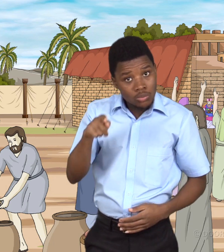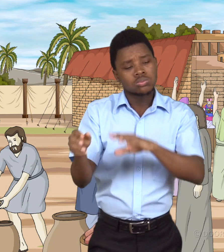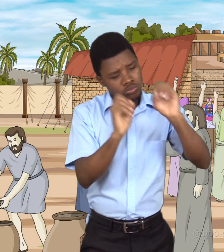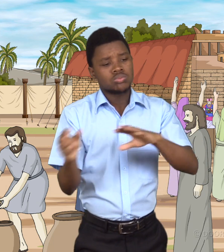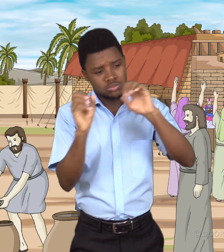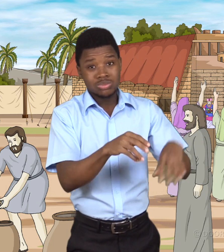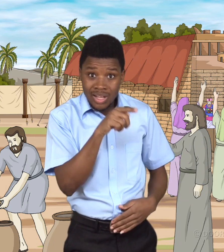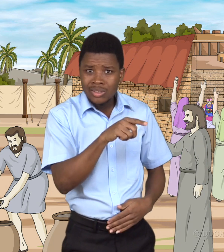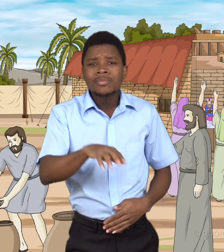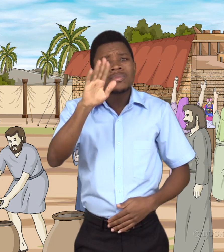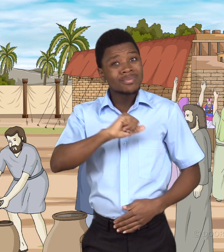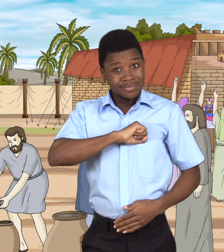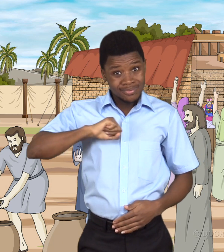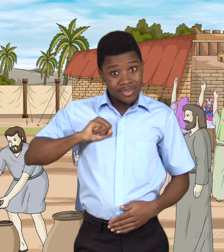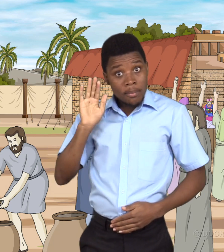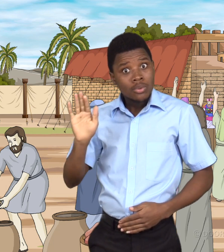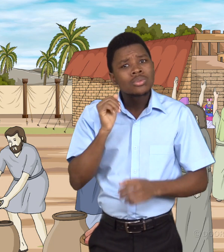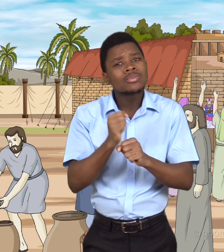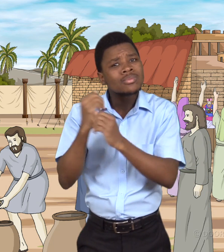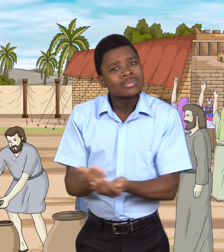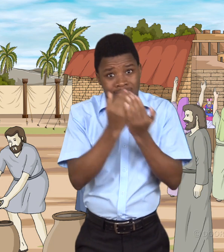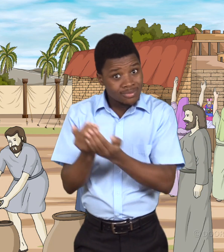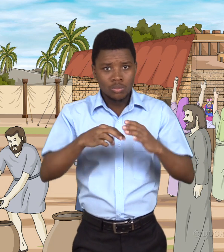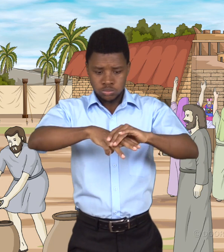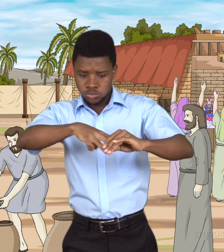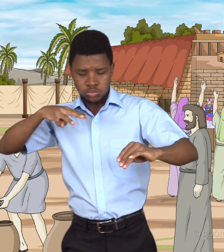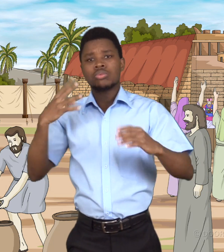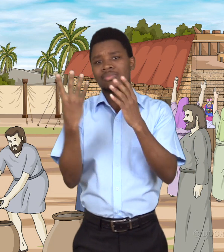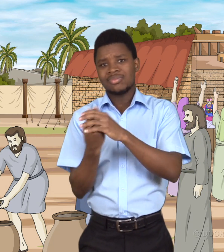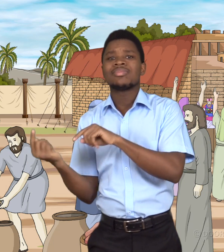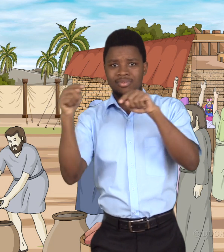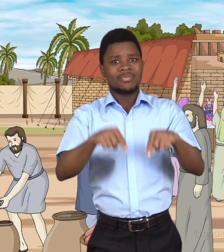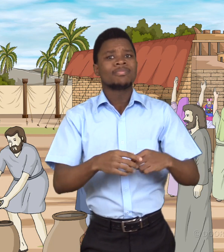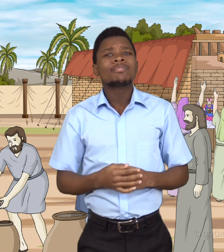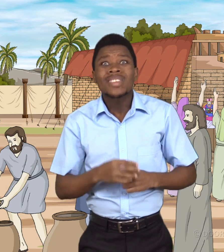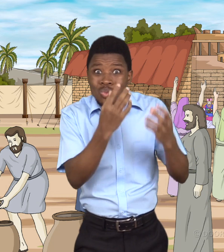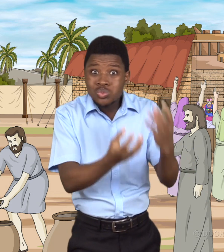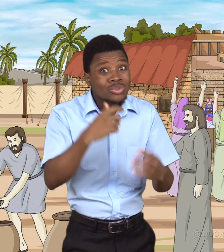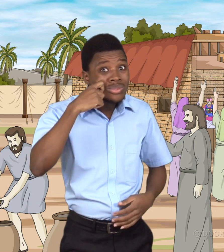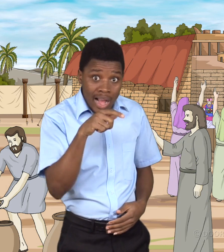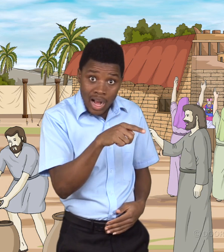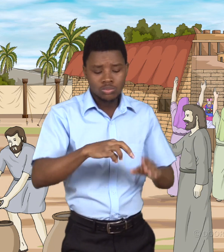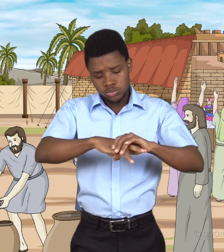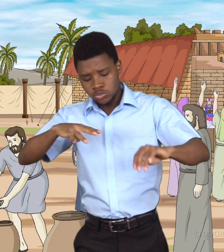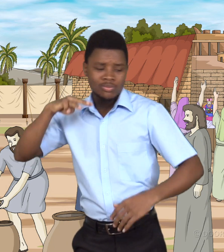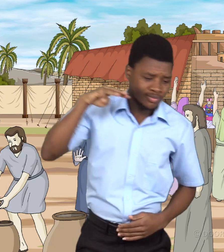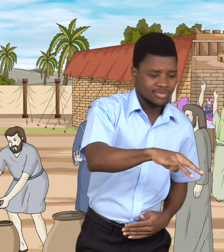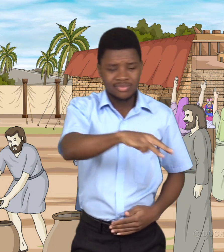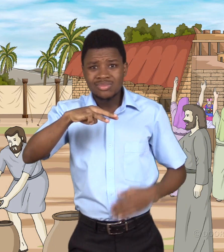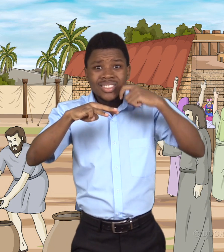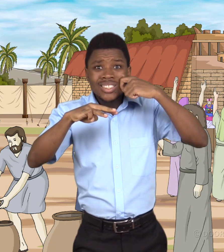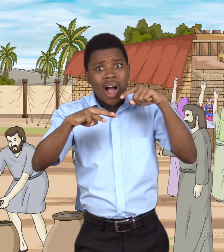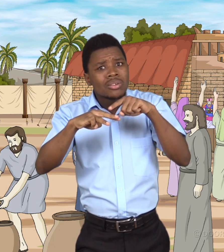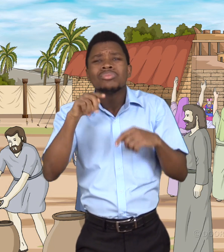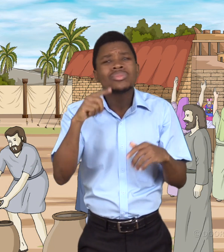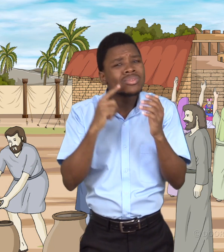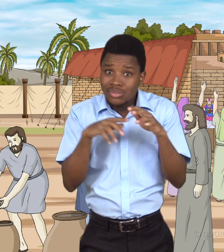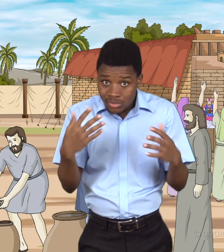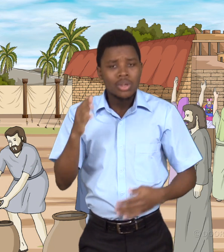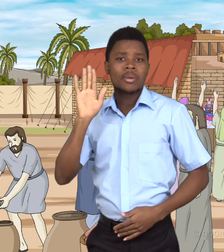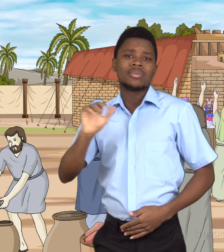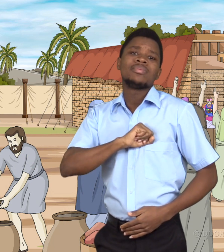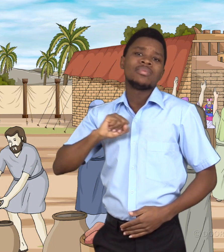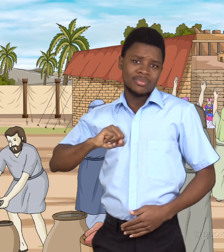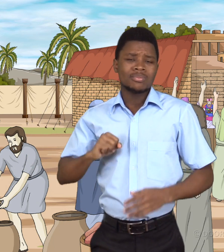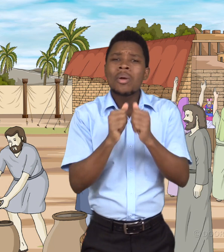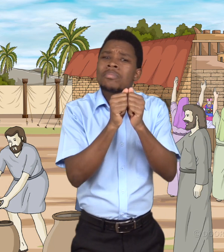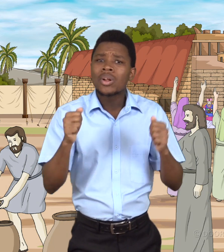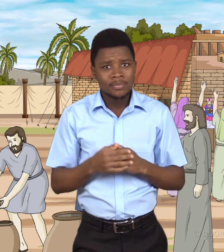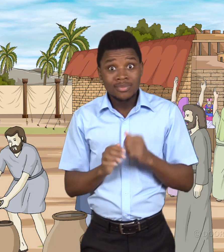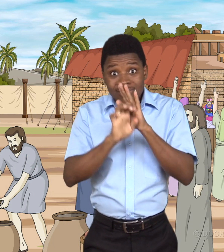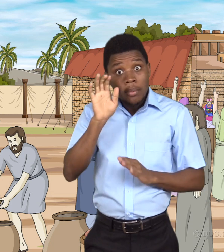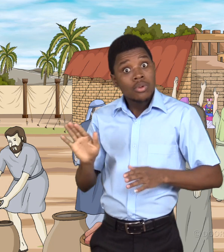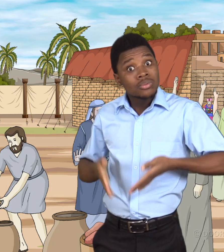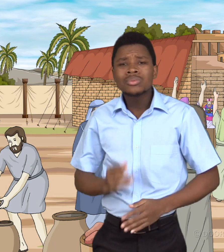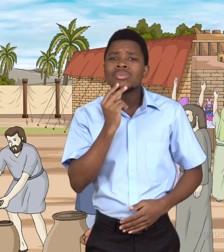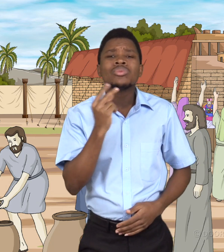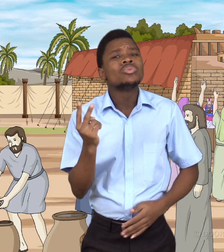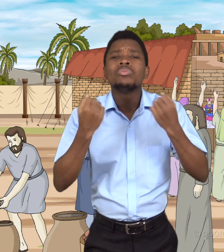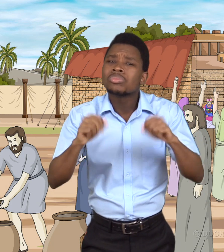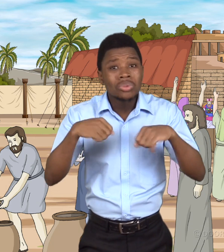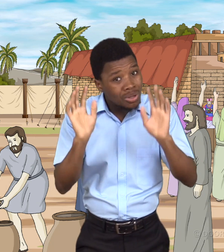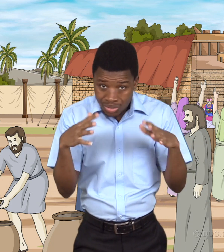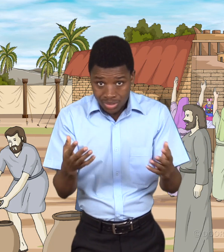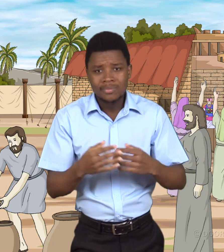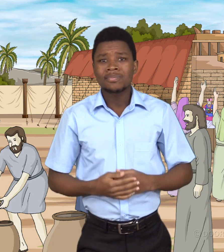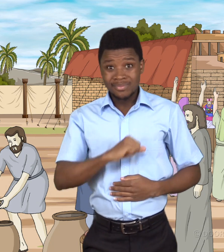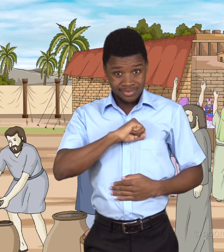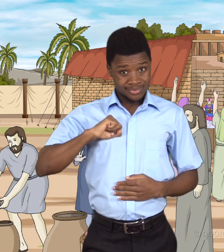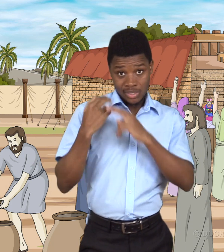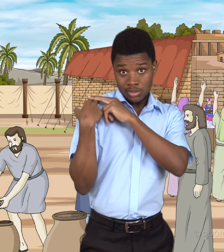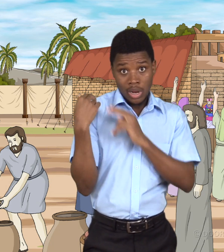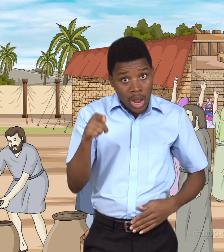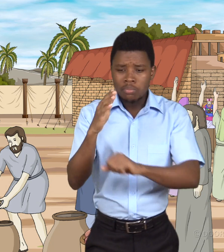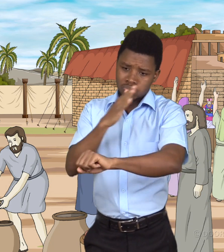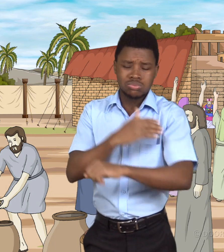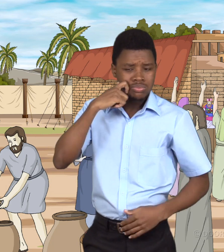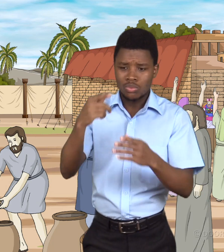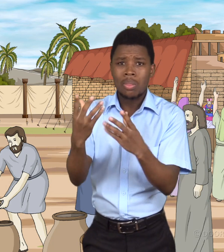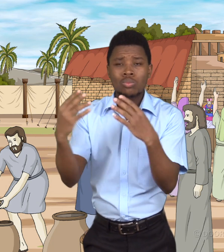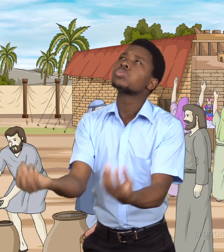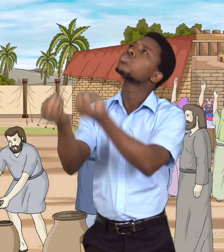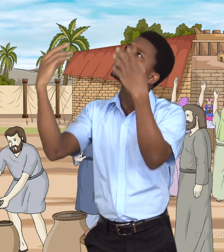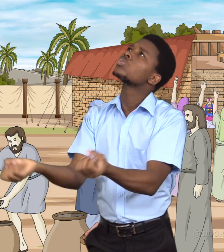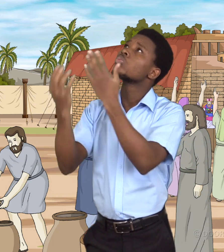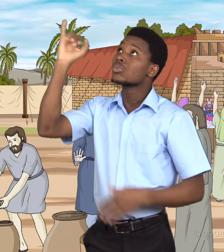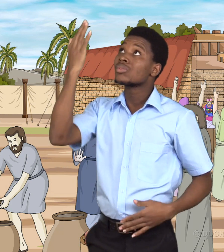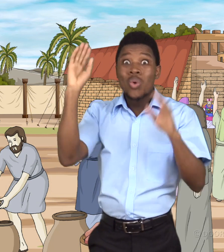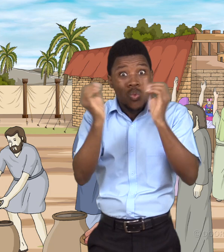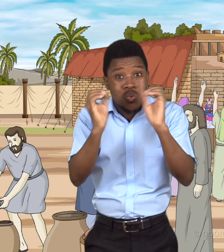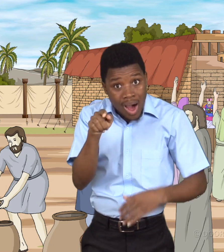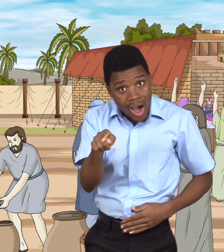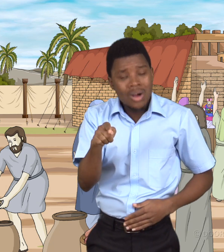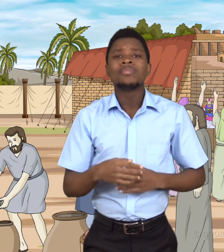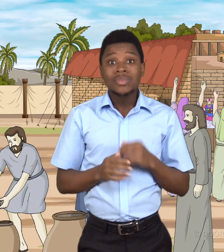And the priest would claim for himself whatever the meat fork brought up. This is how they treated all the Israelites who came to Shiloh.